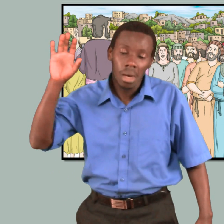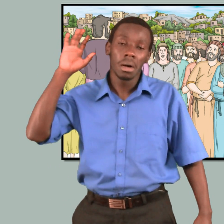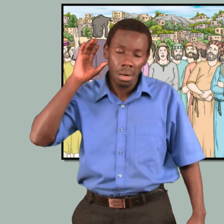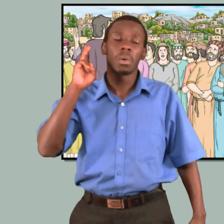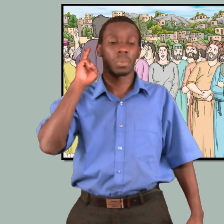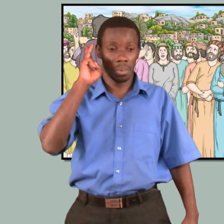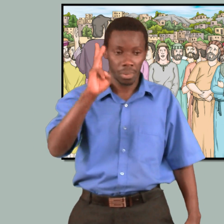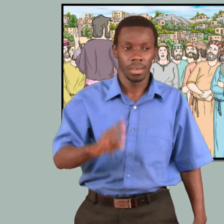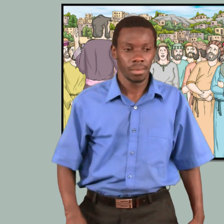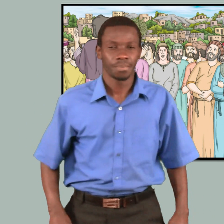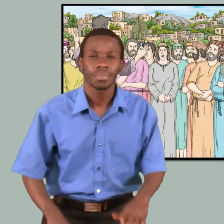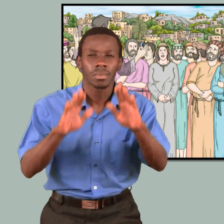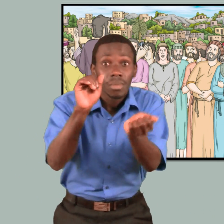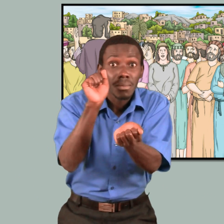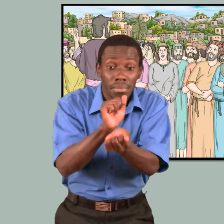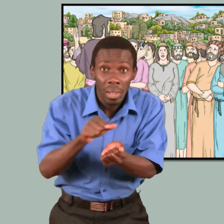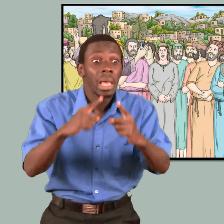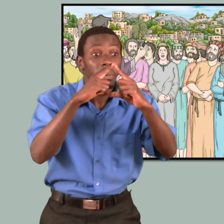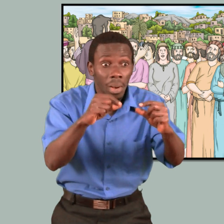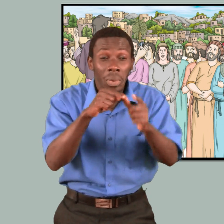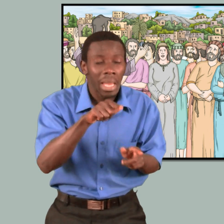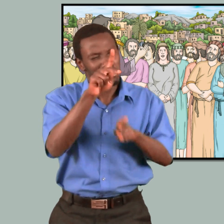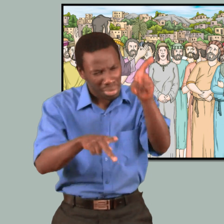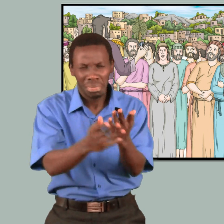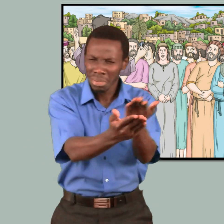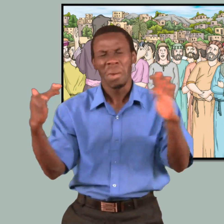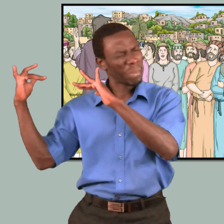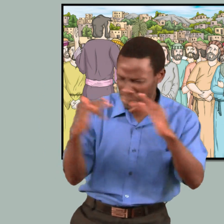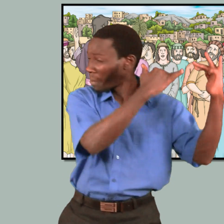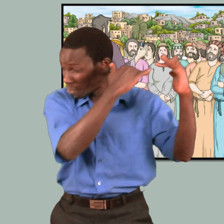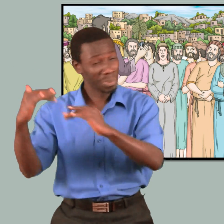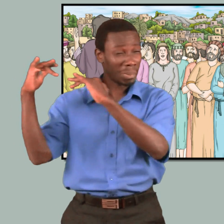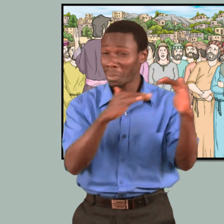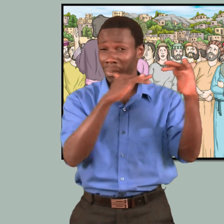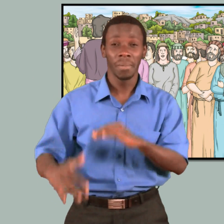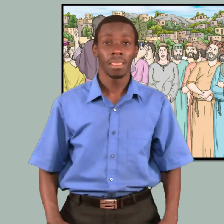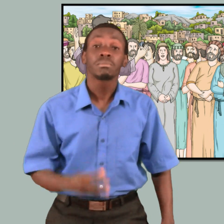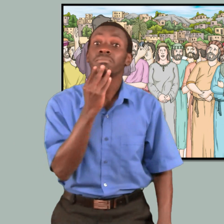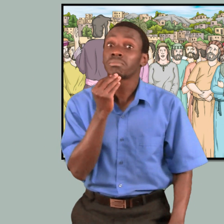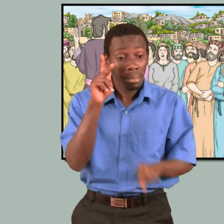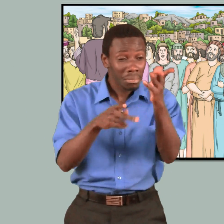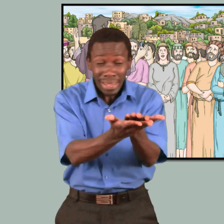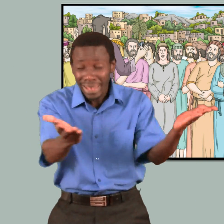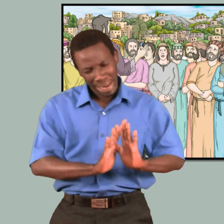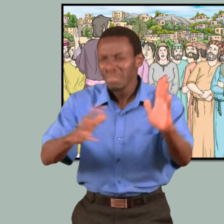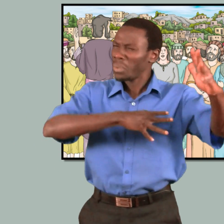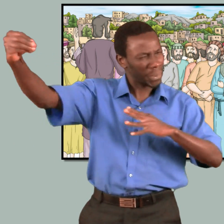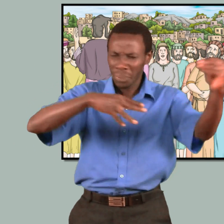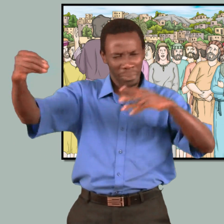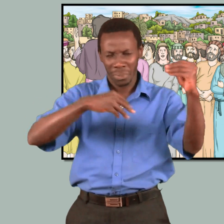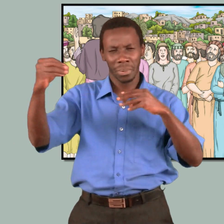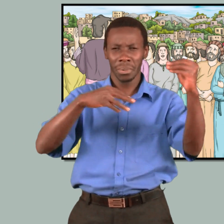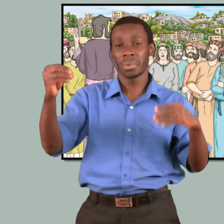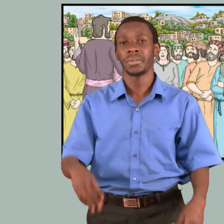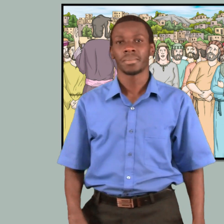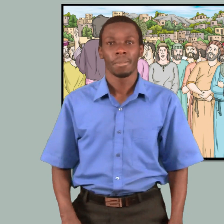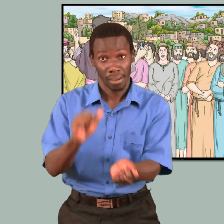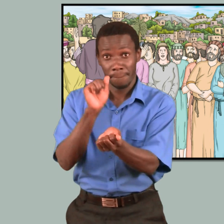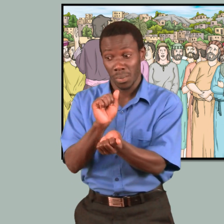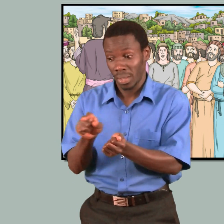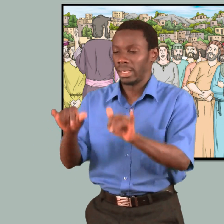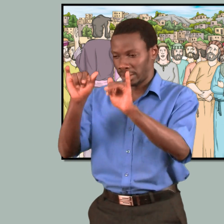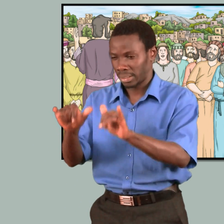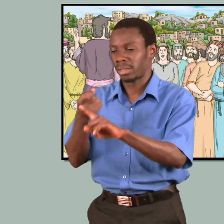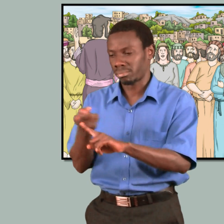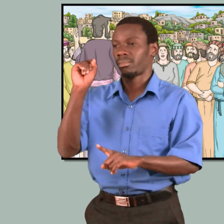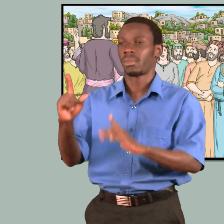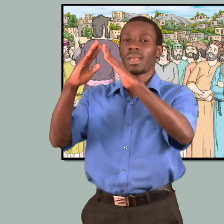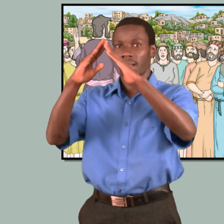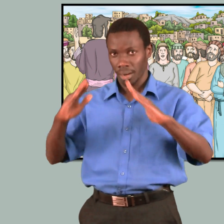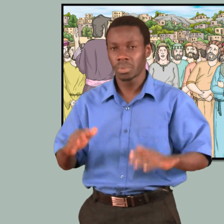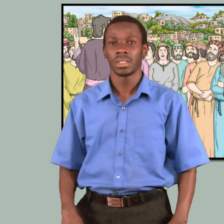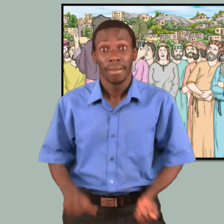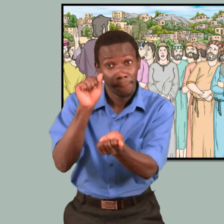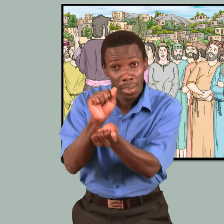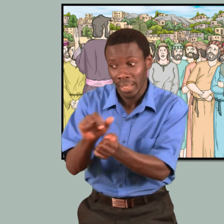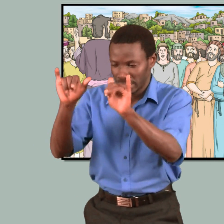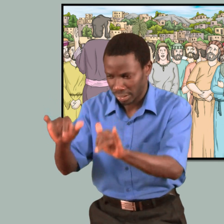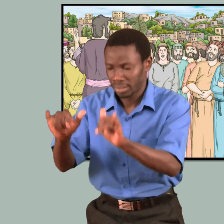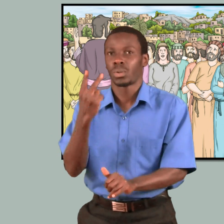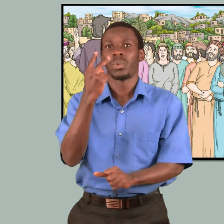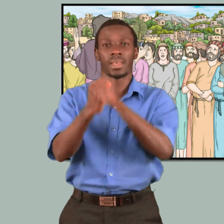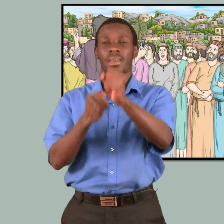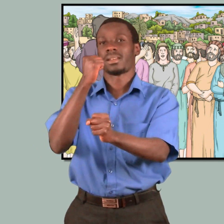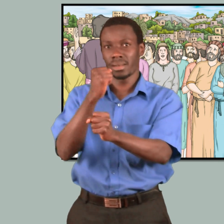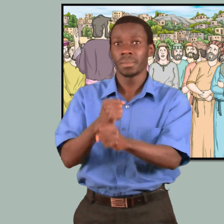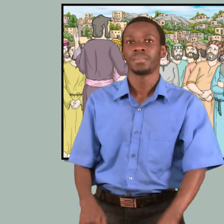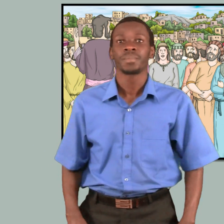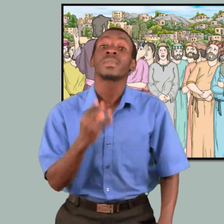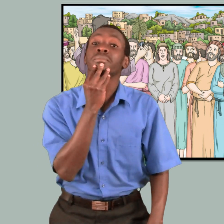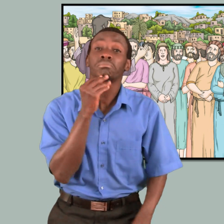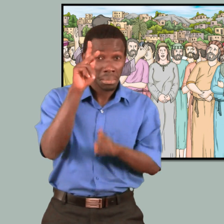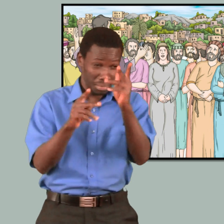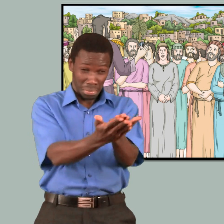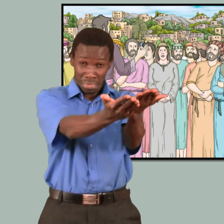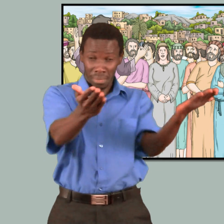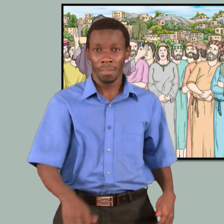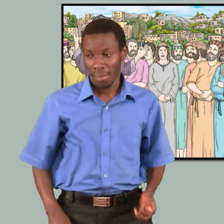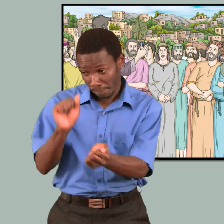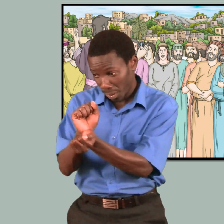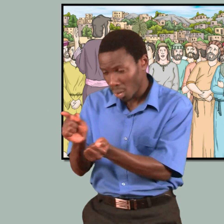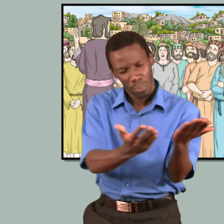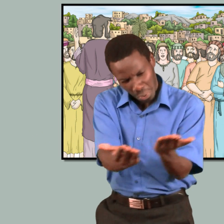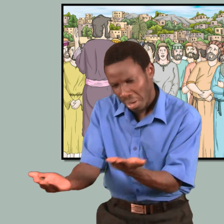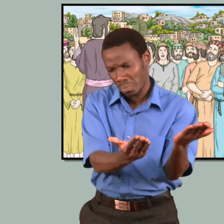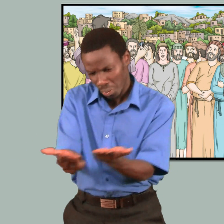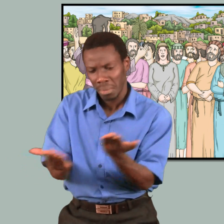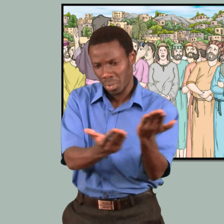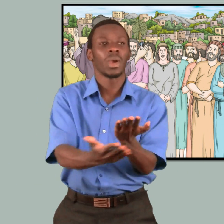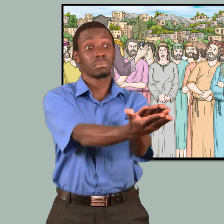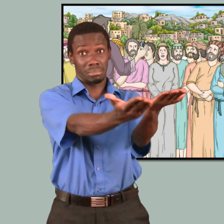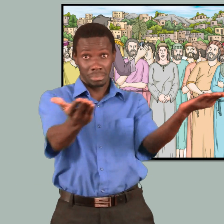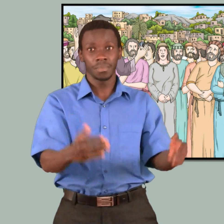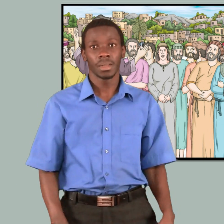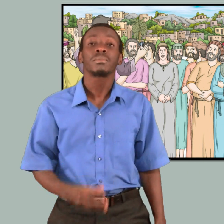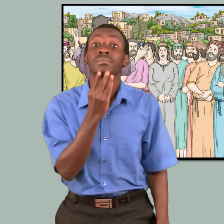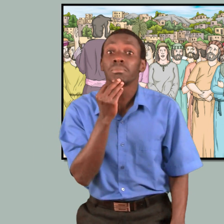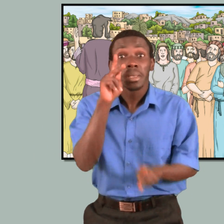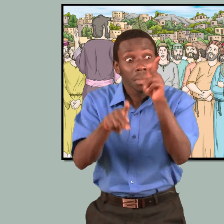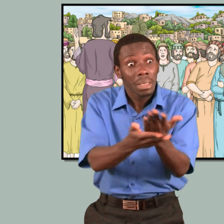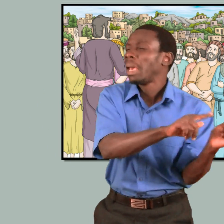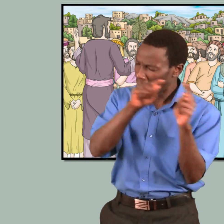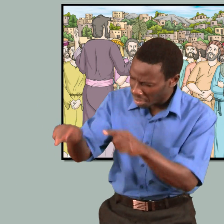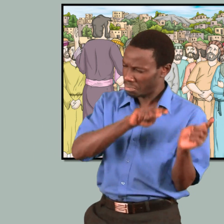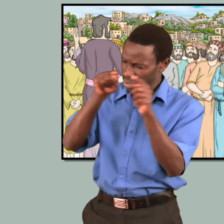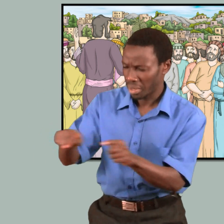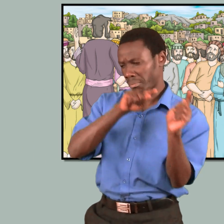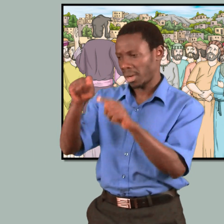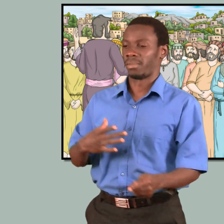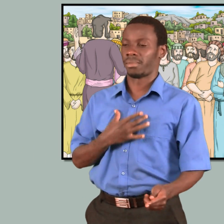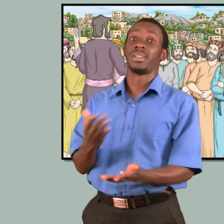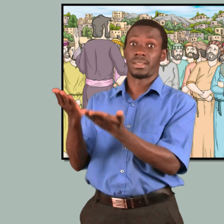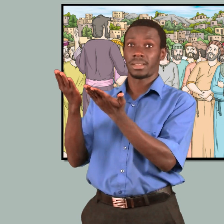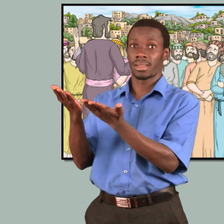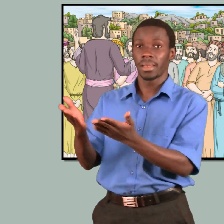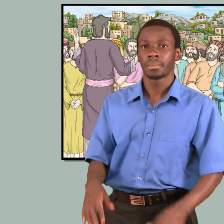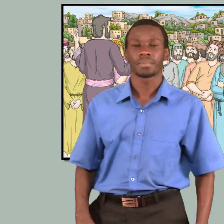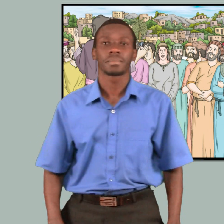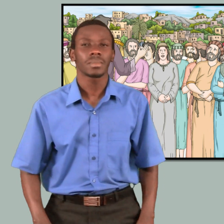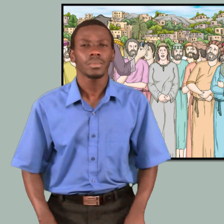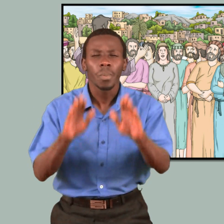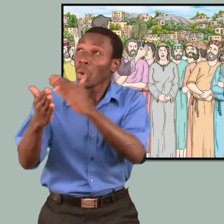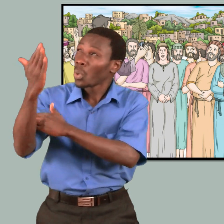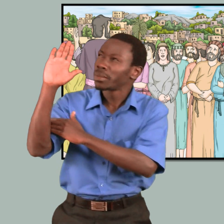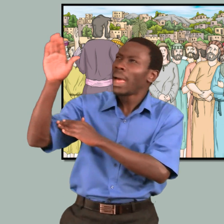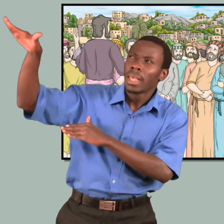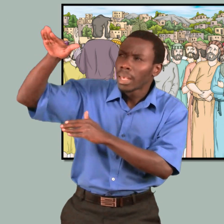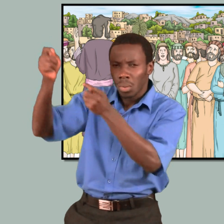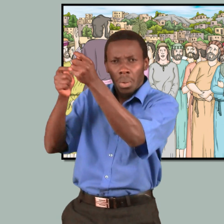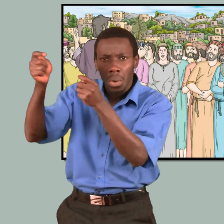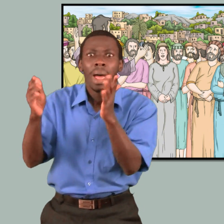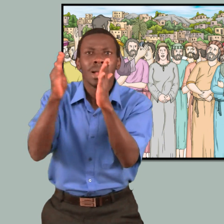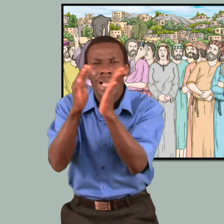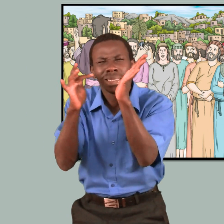Be advised, therefore, that God’s salvation has been sent to the Gentiles, and they will listen!”